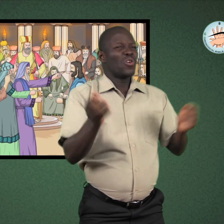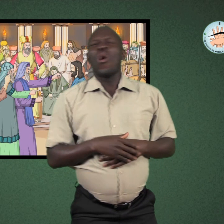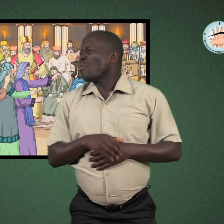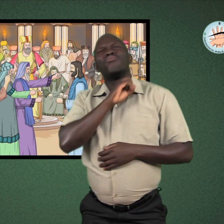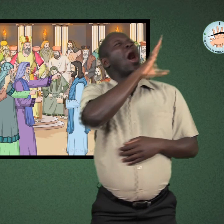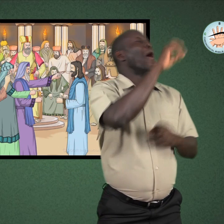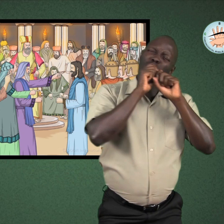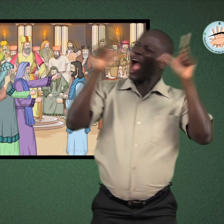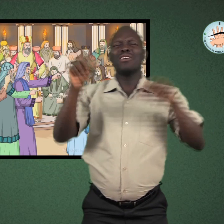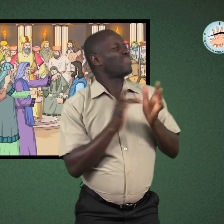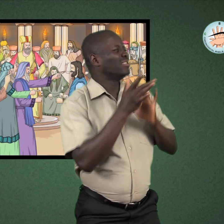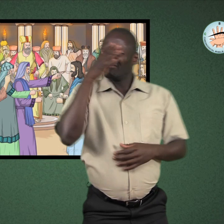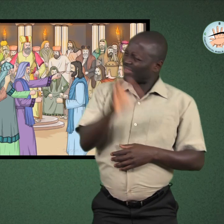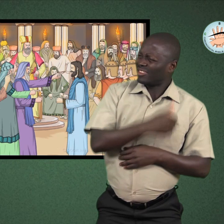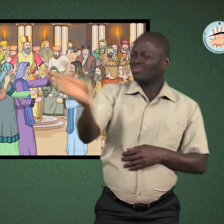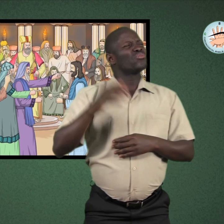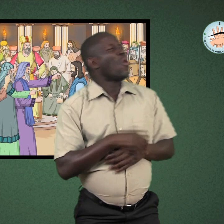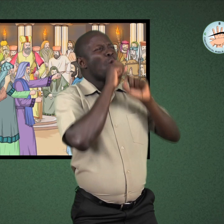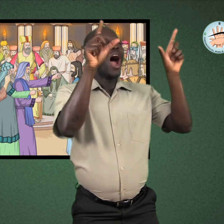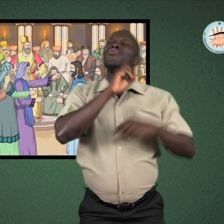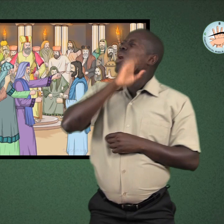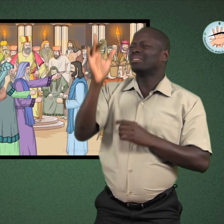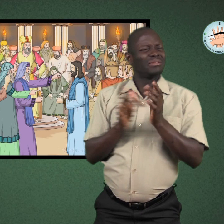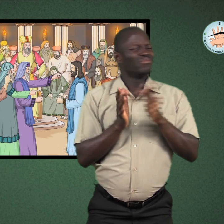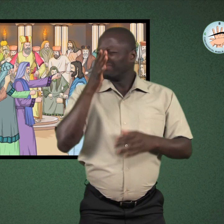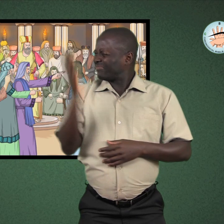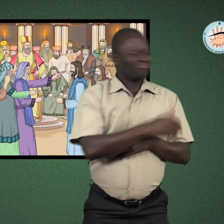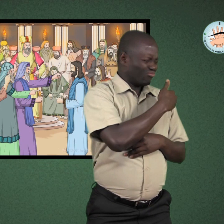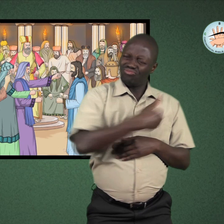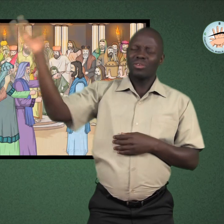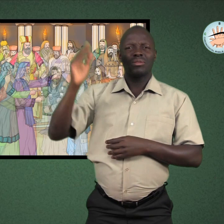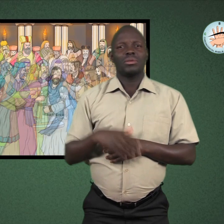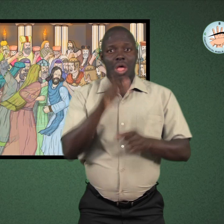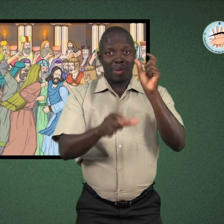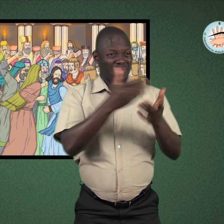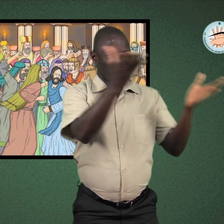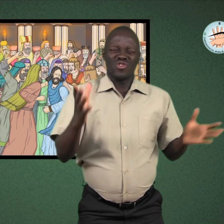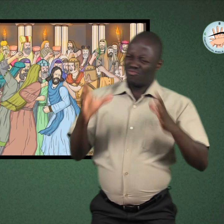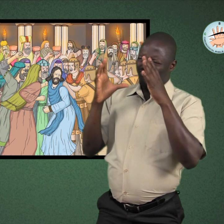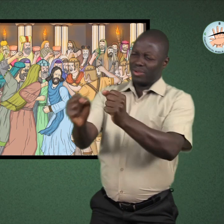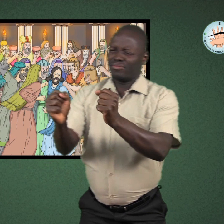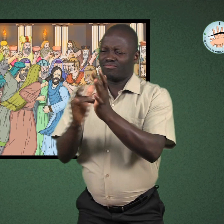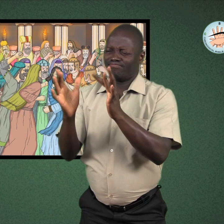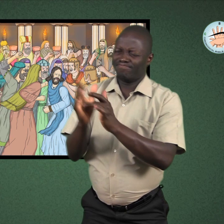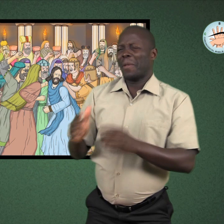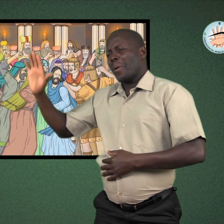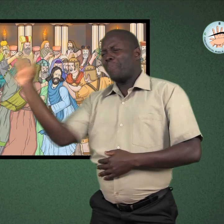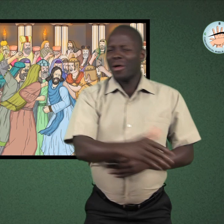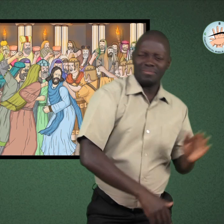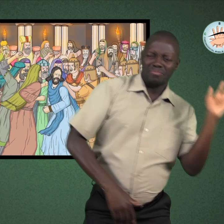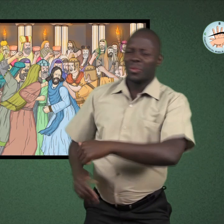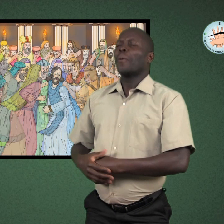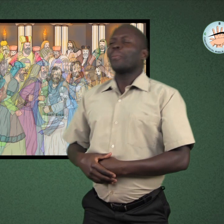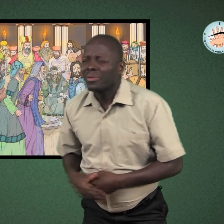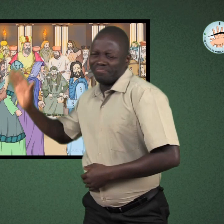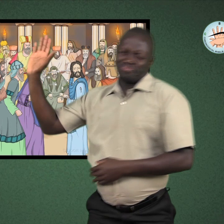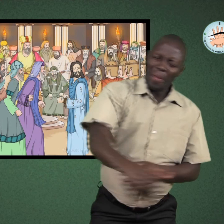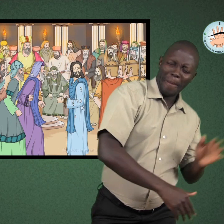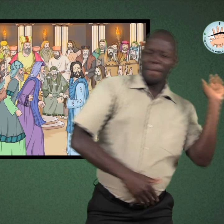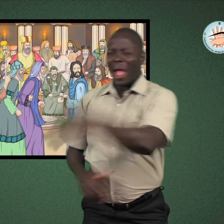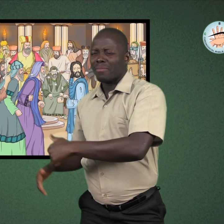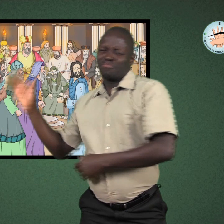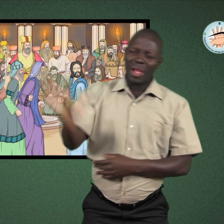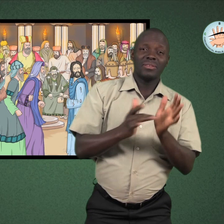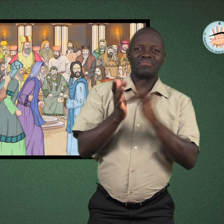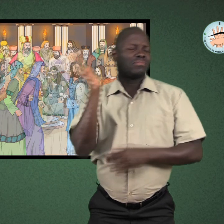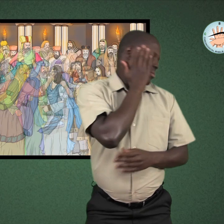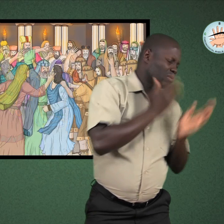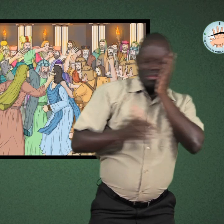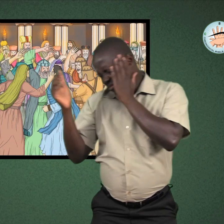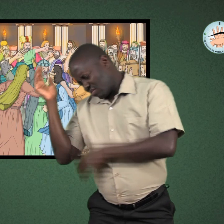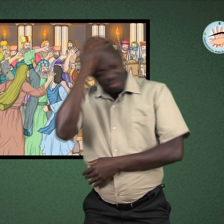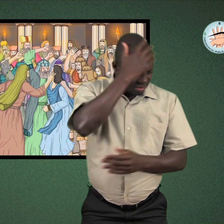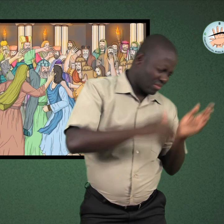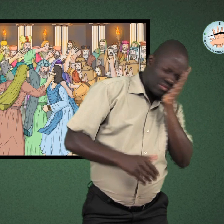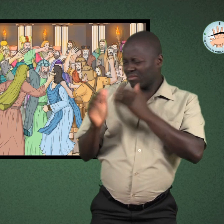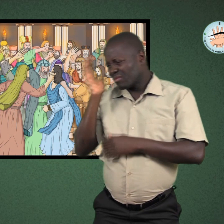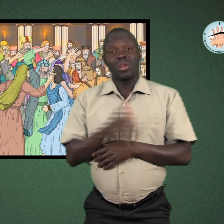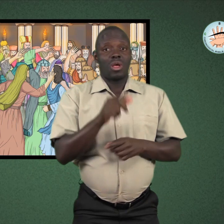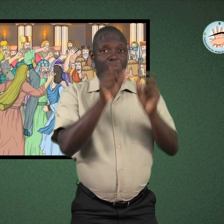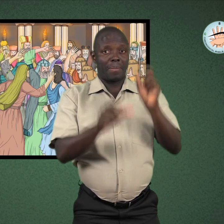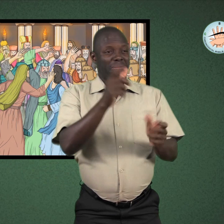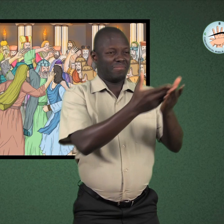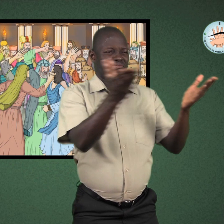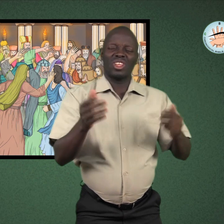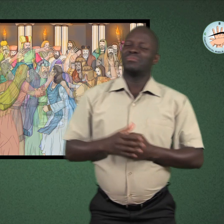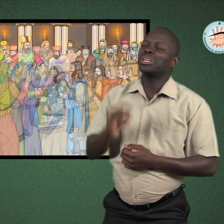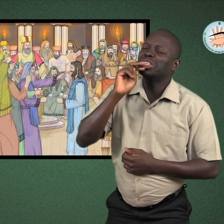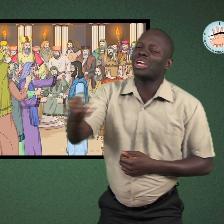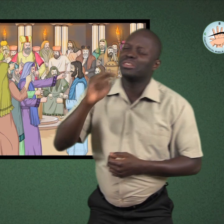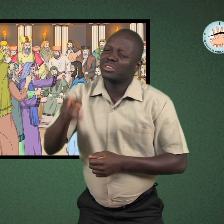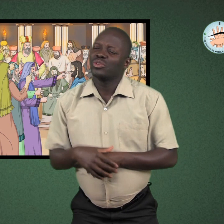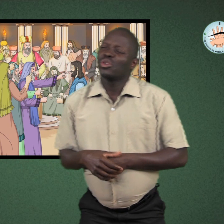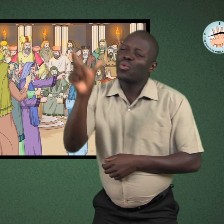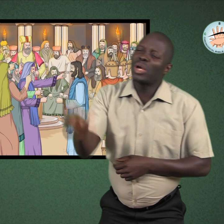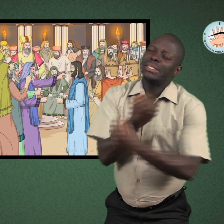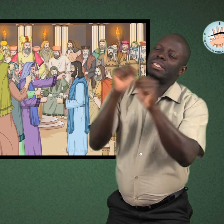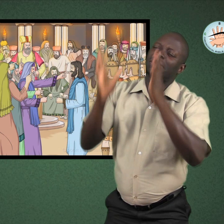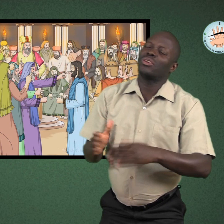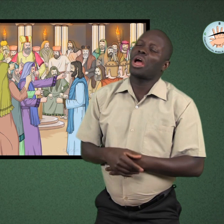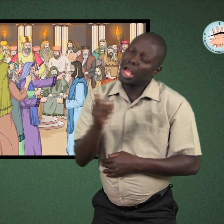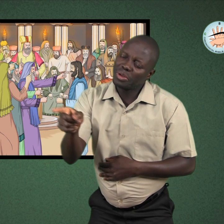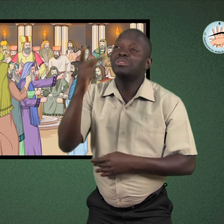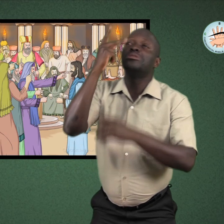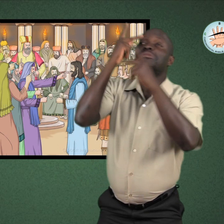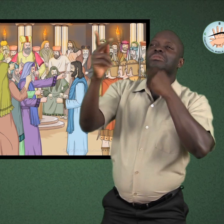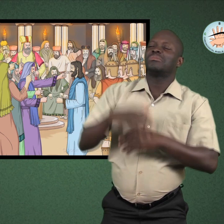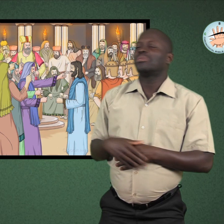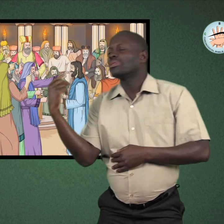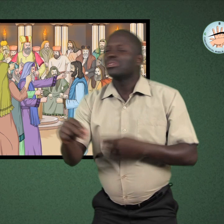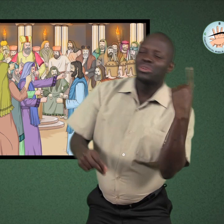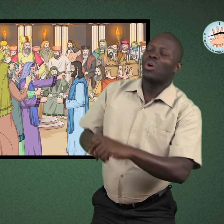What do you think?” “He deserves to die,” they answered. Then they spit in His face and struck Him.